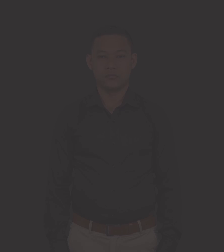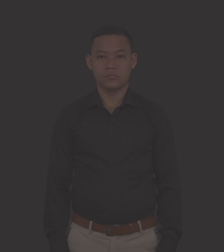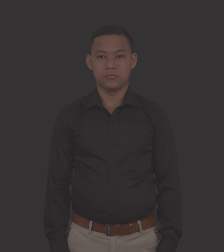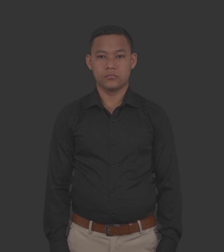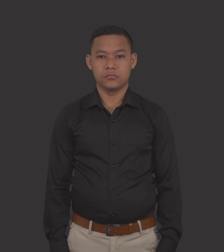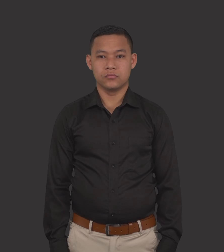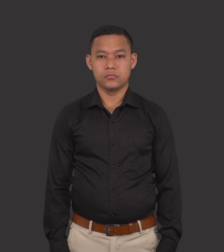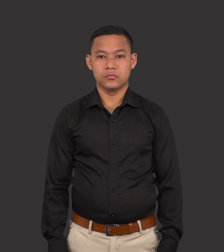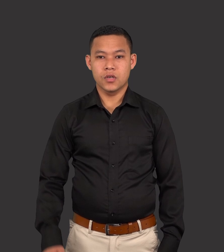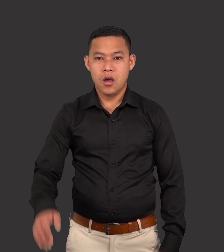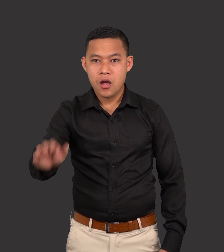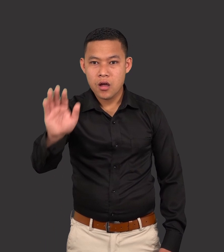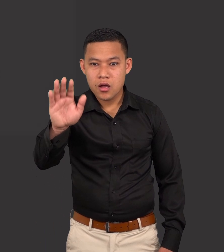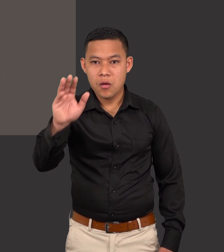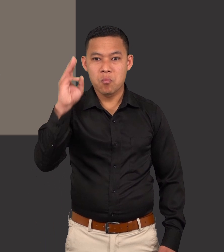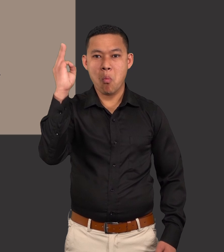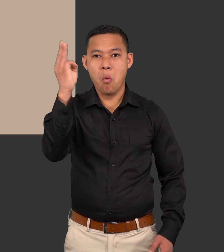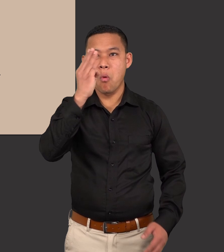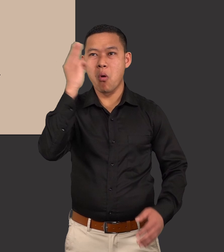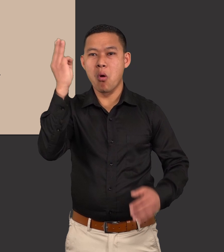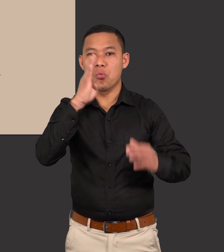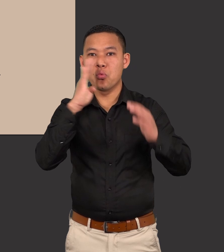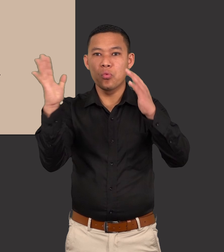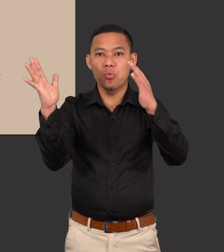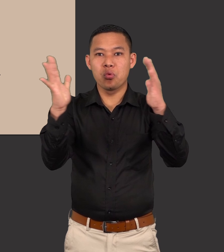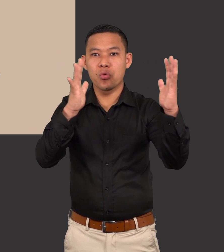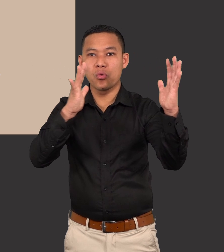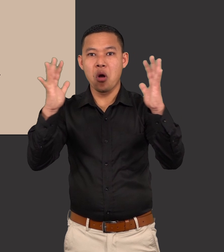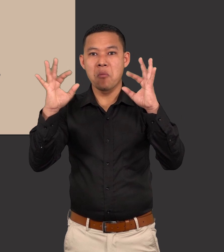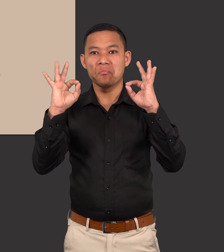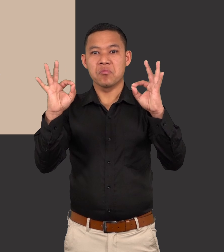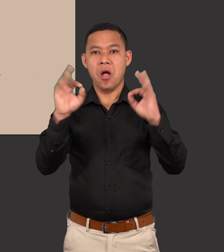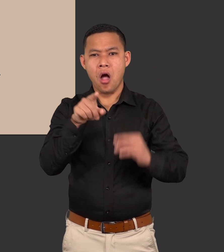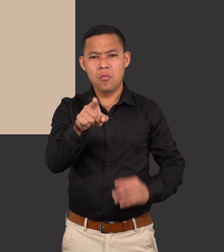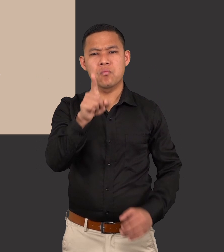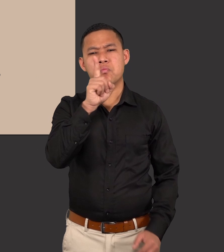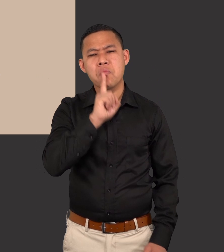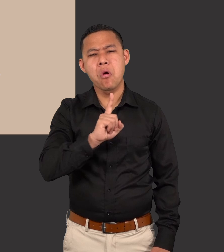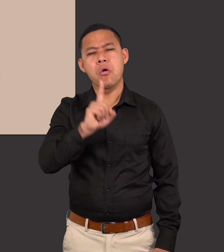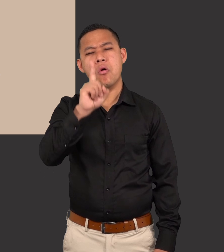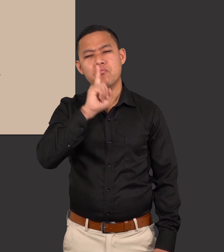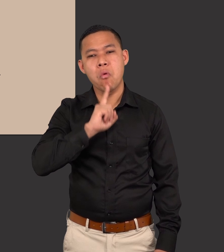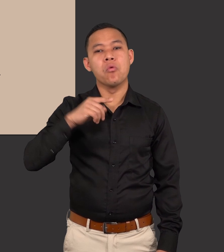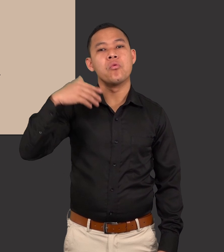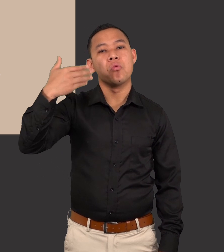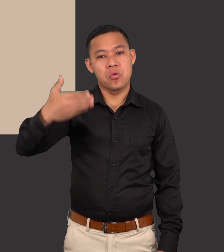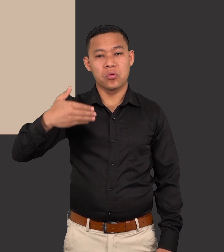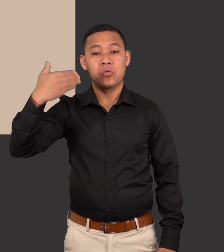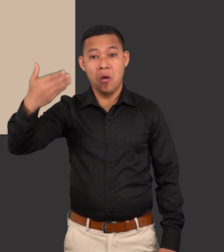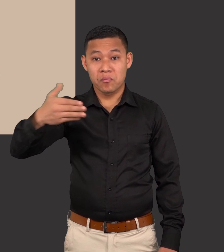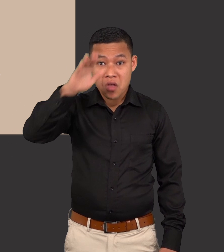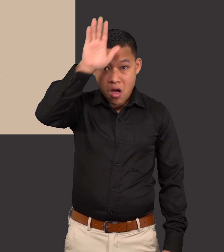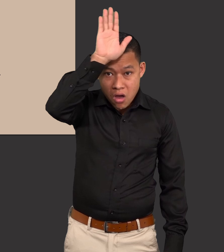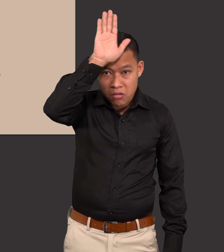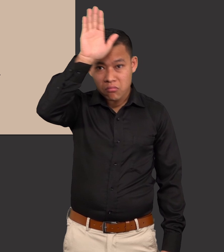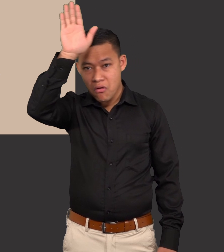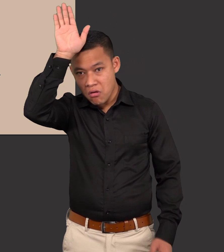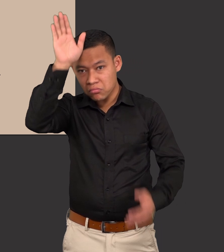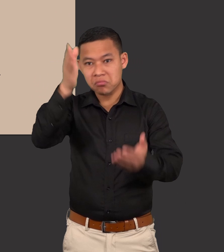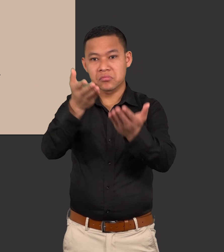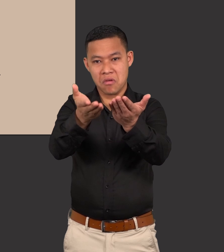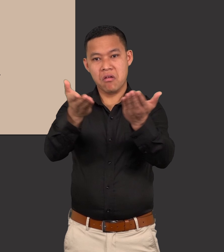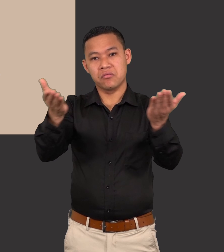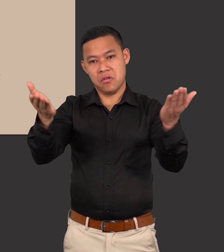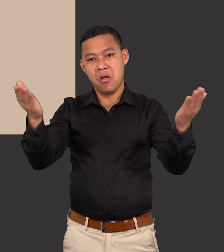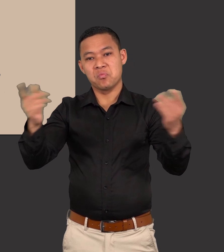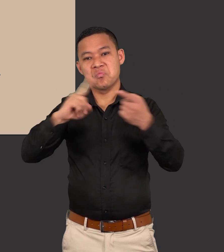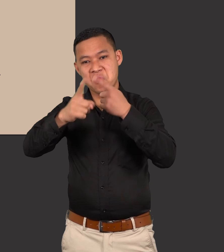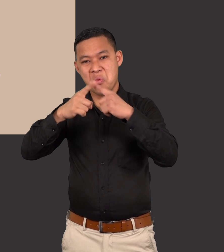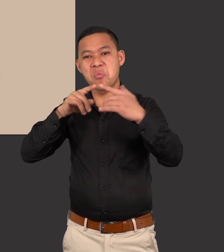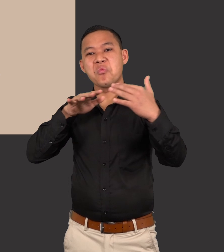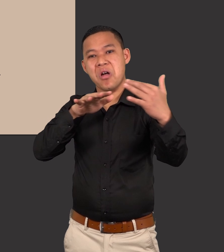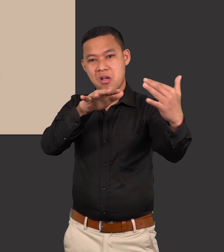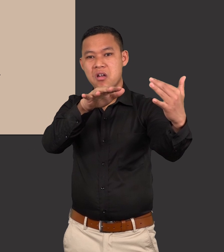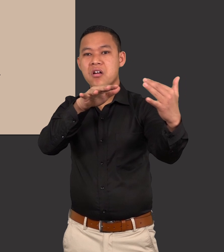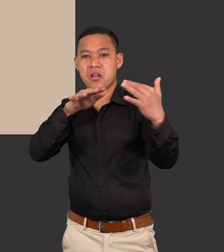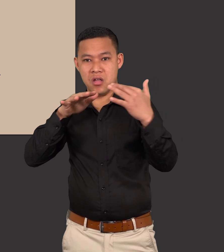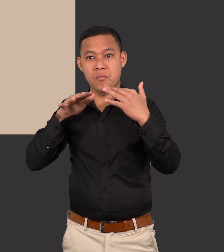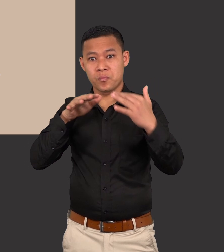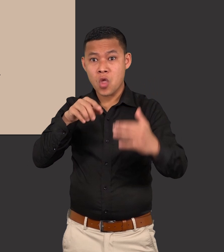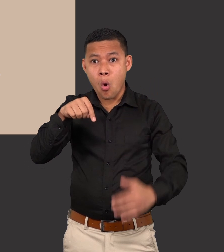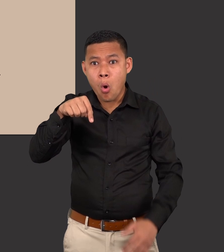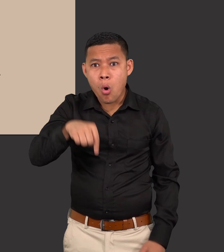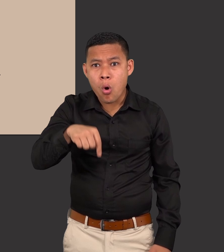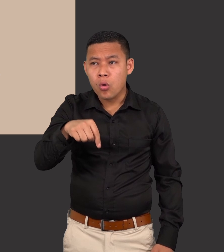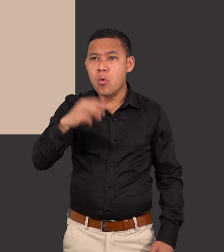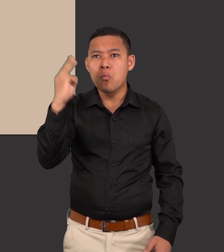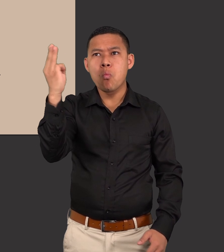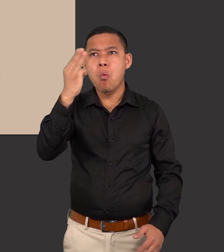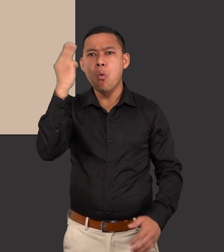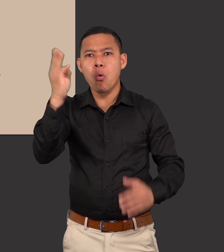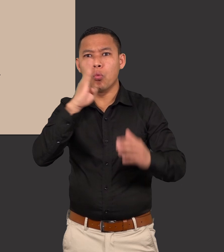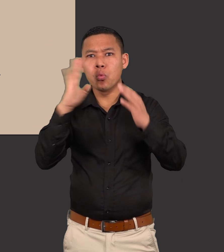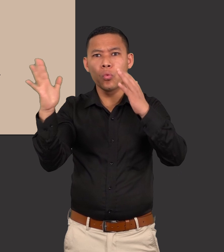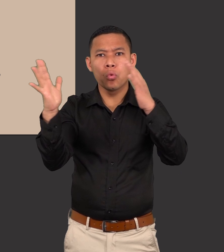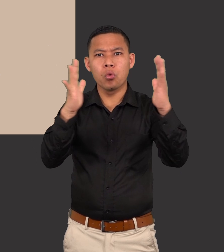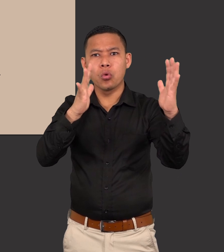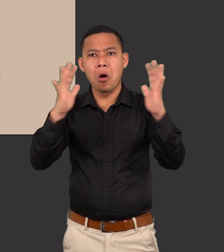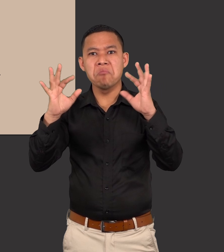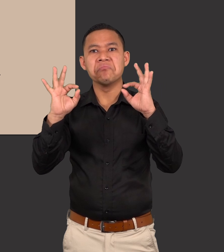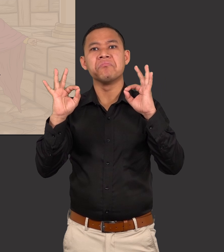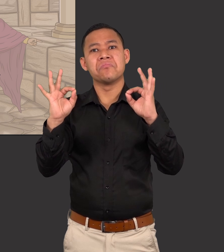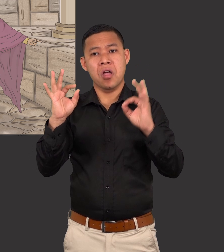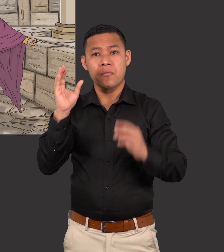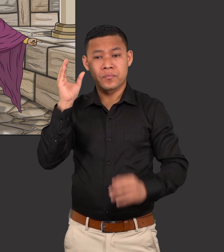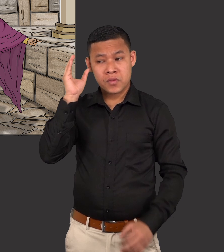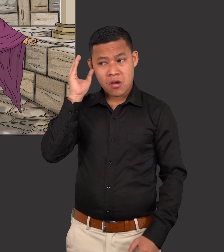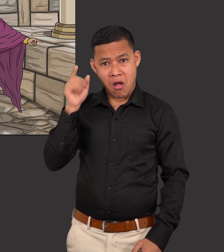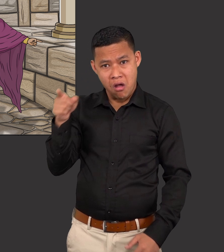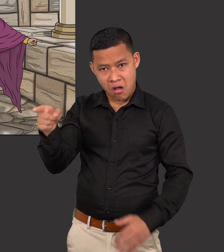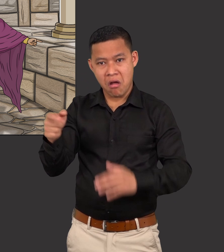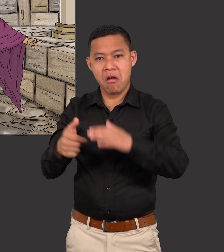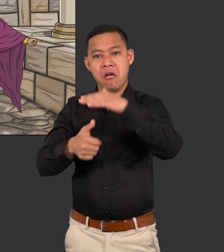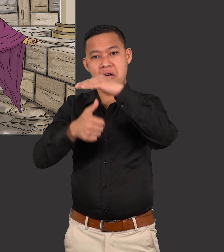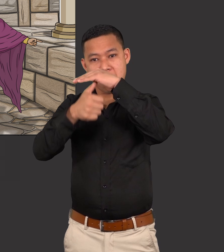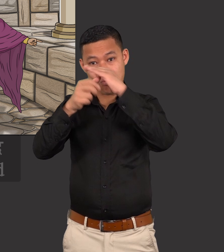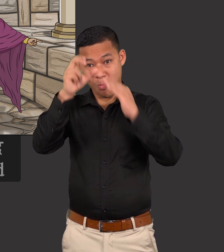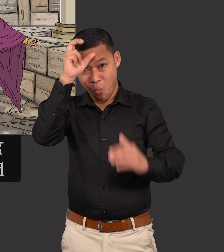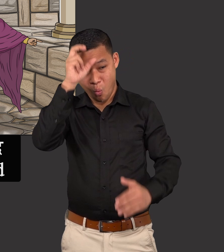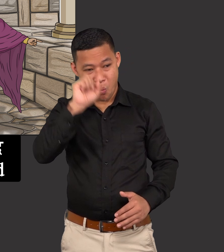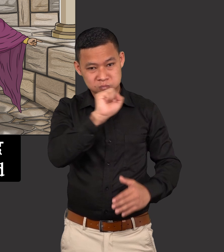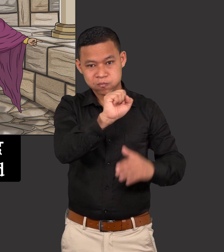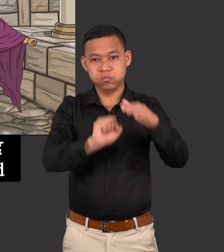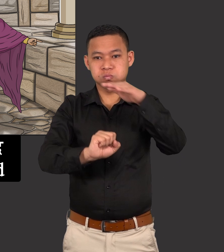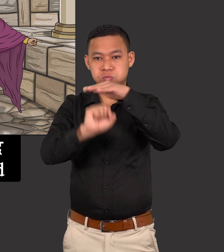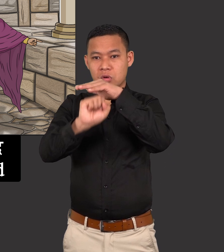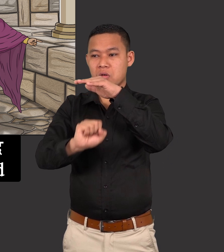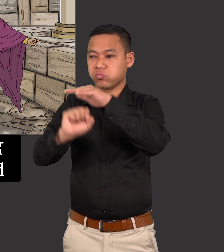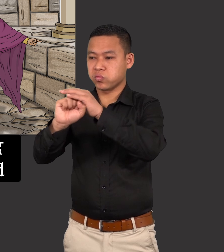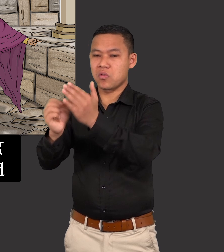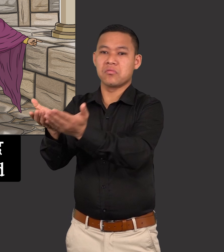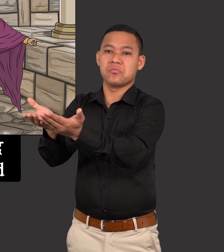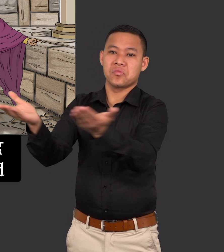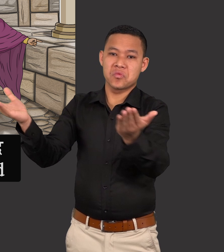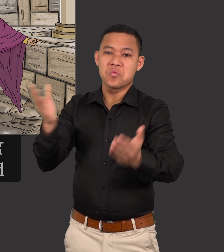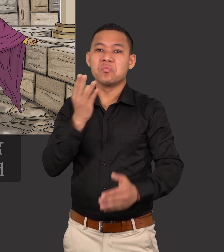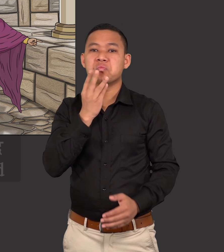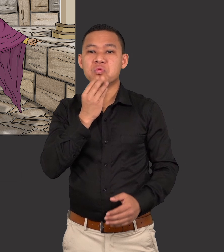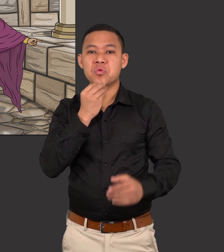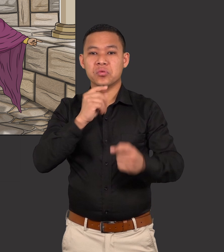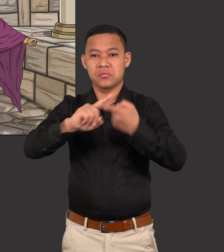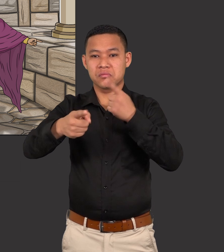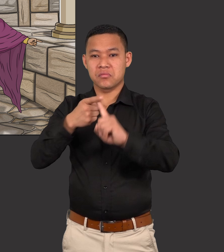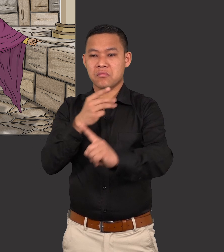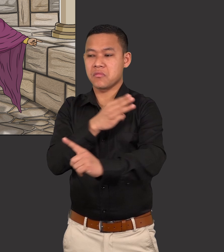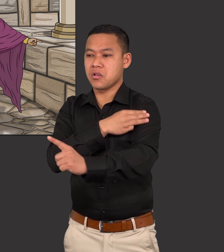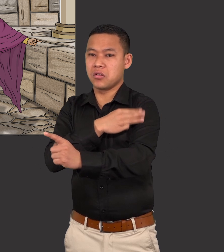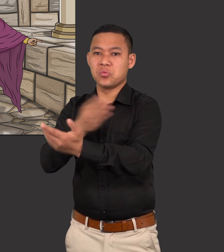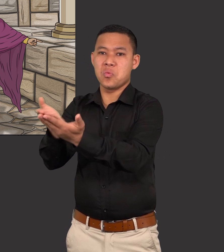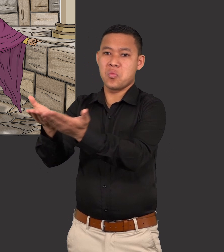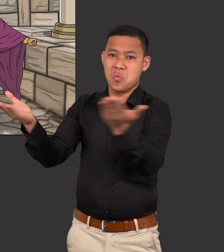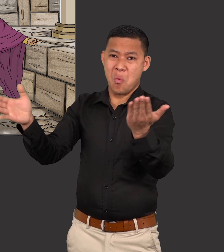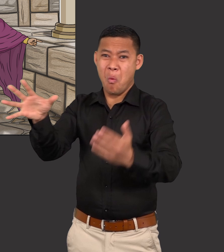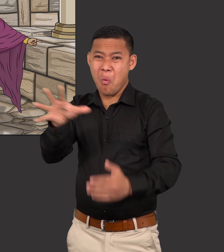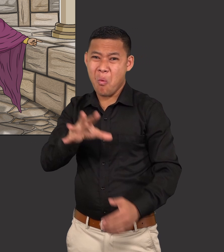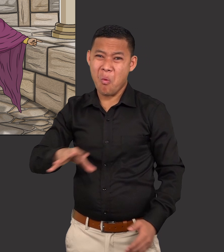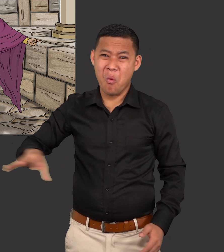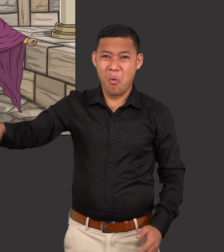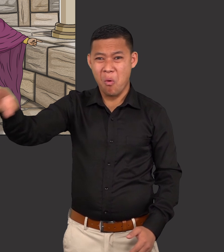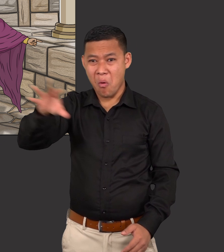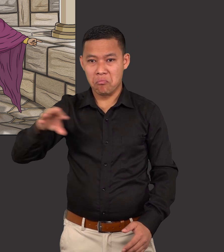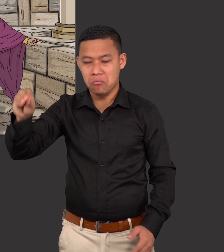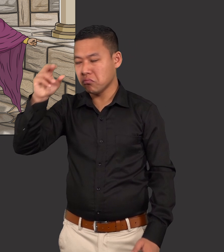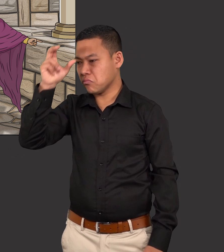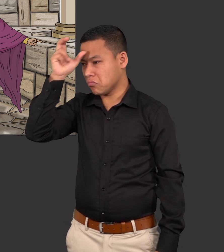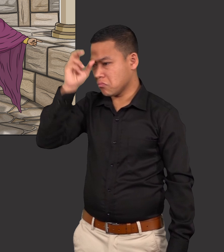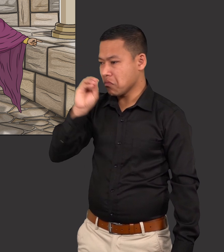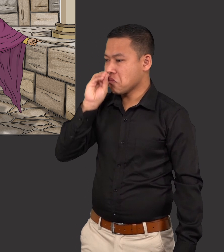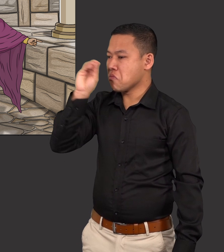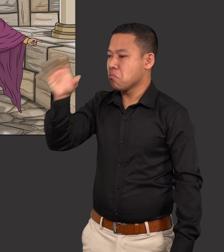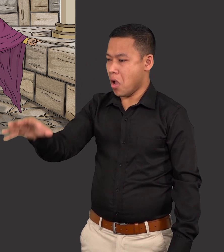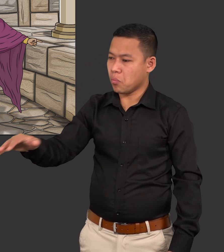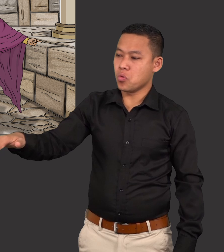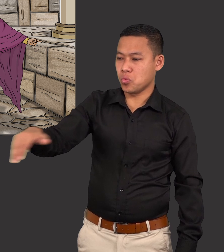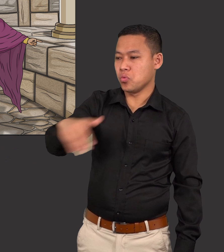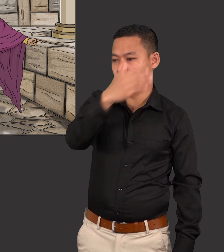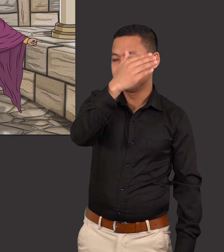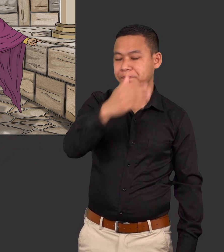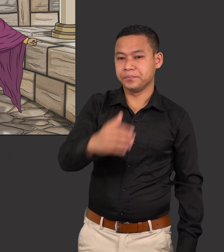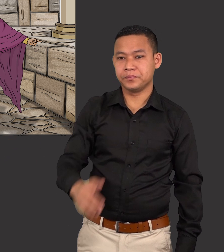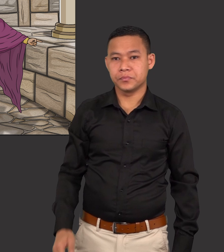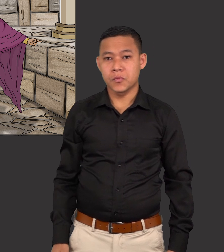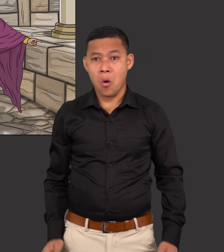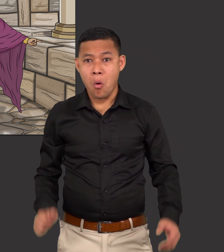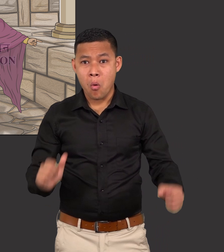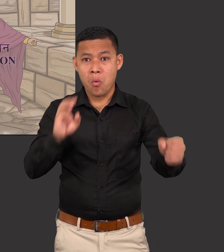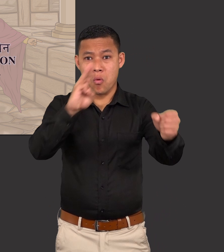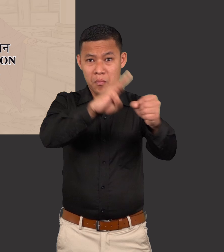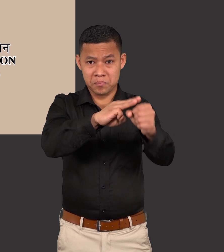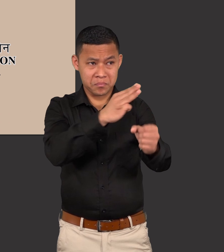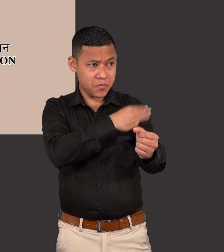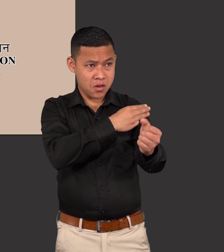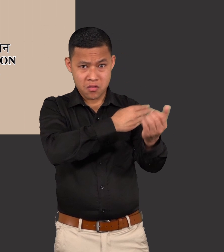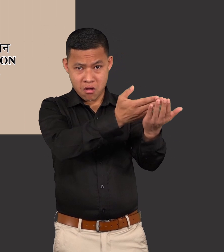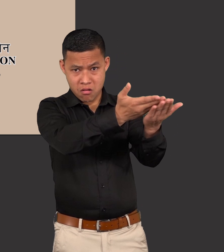In the spring, at the time when kings march out to war, David sent out Joab and his servants with the whole army of Israel.